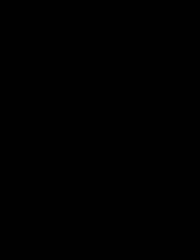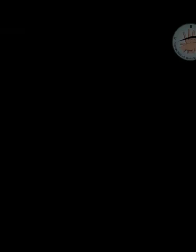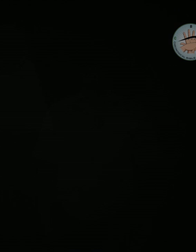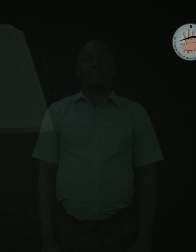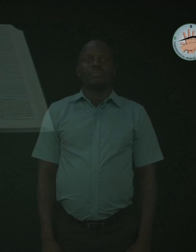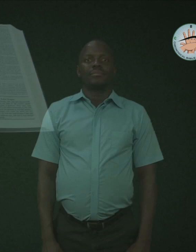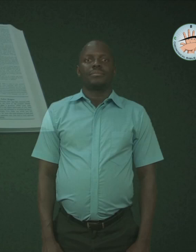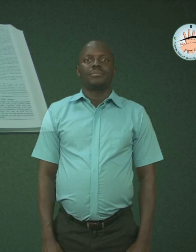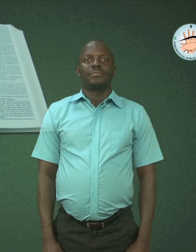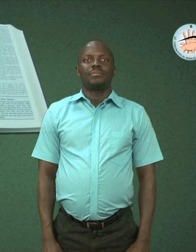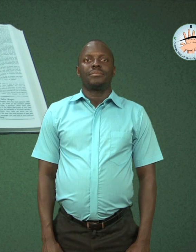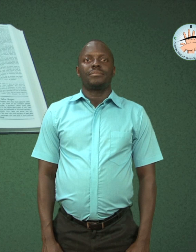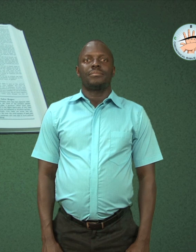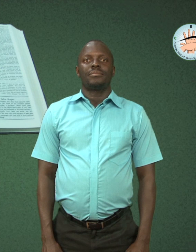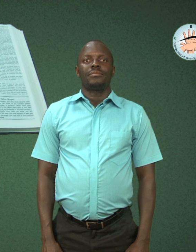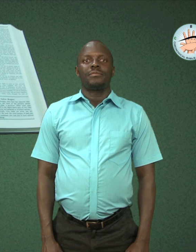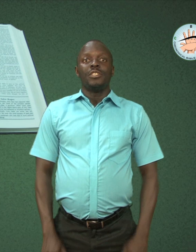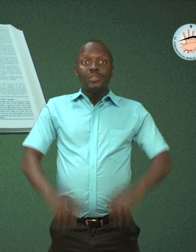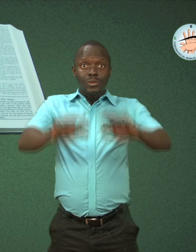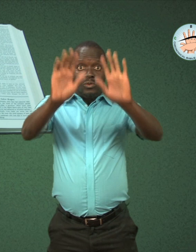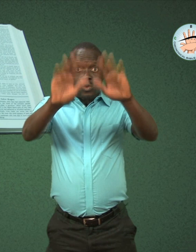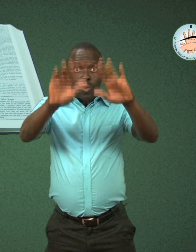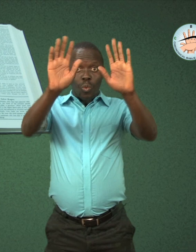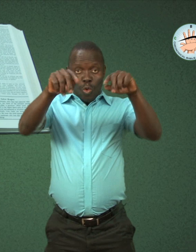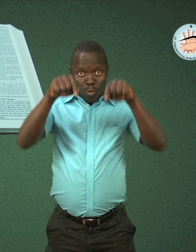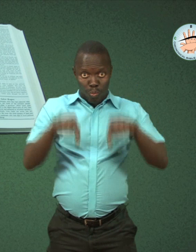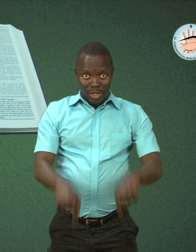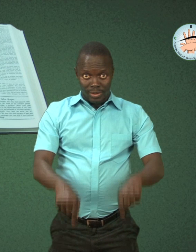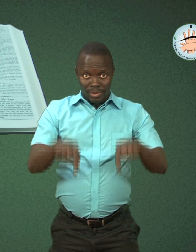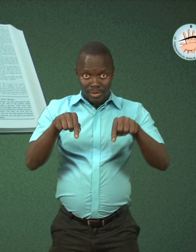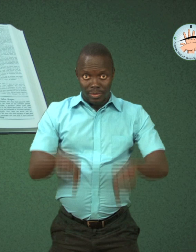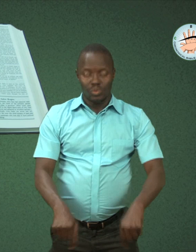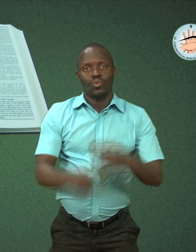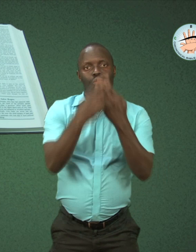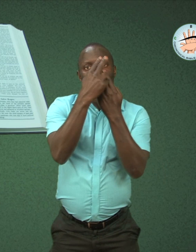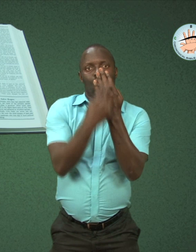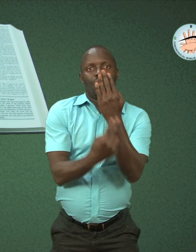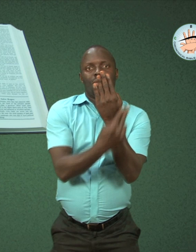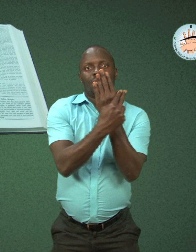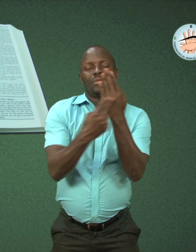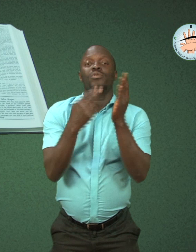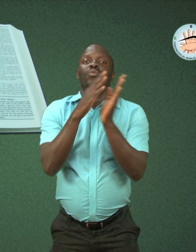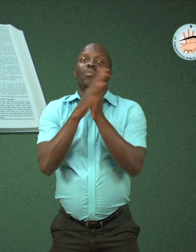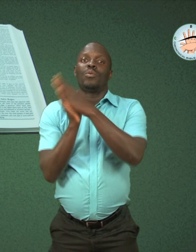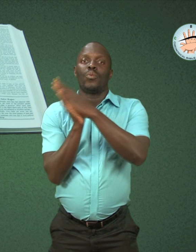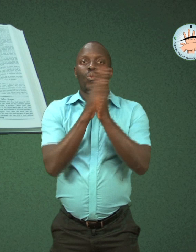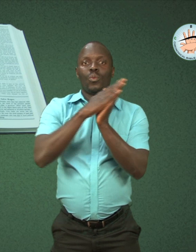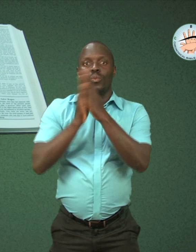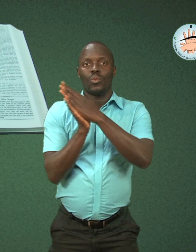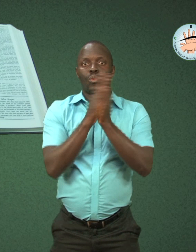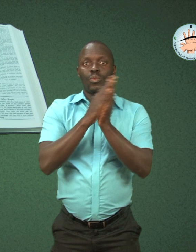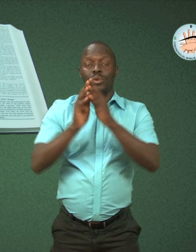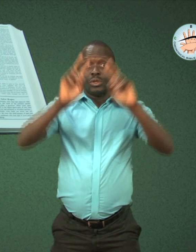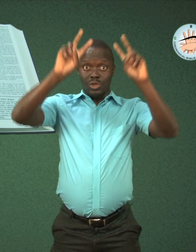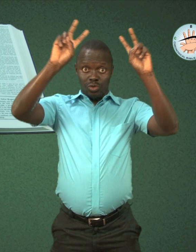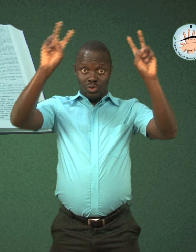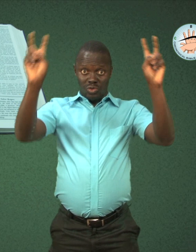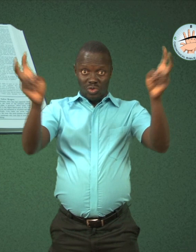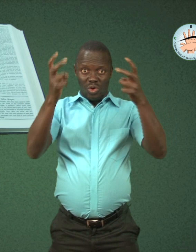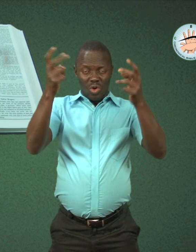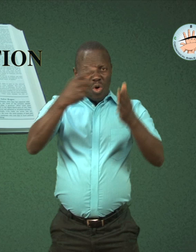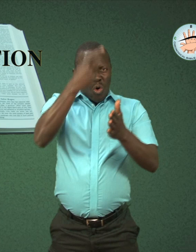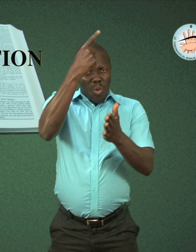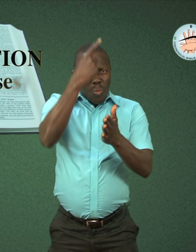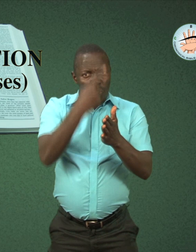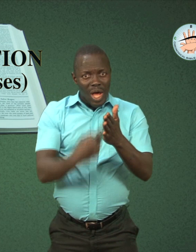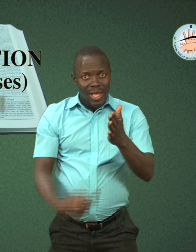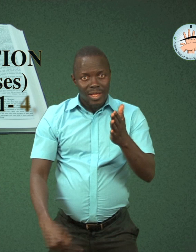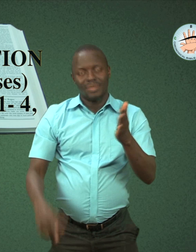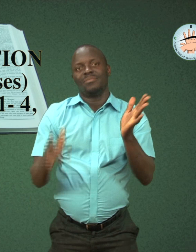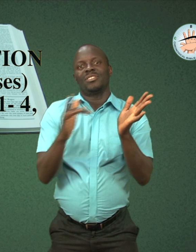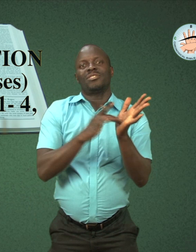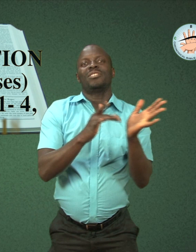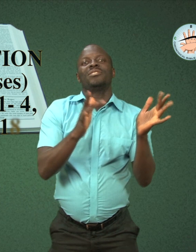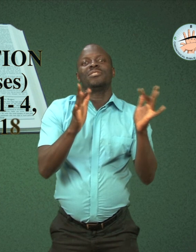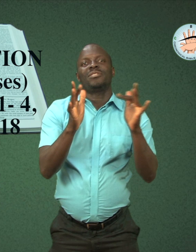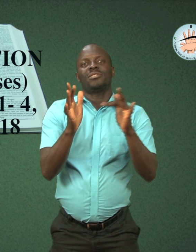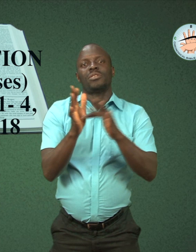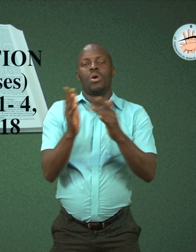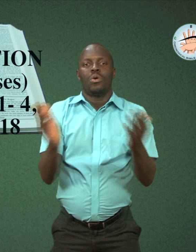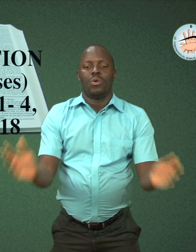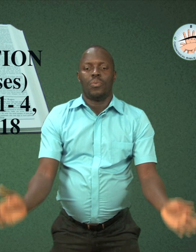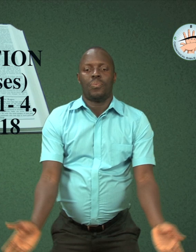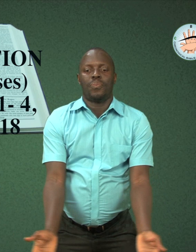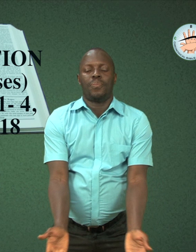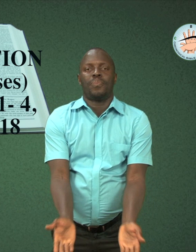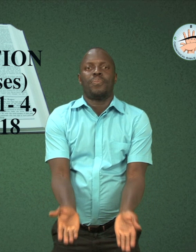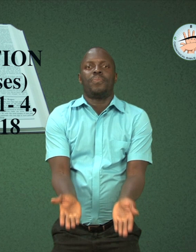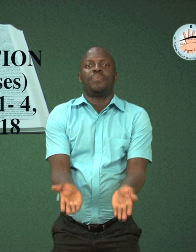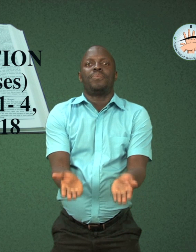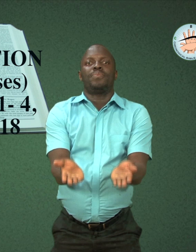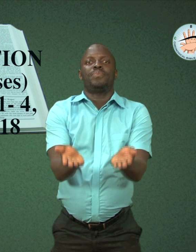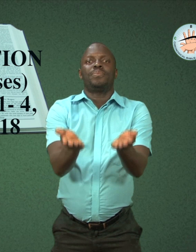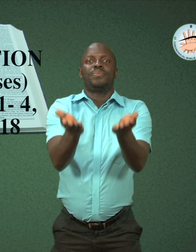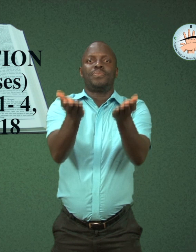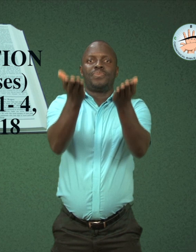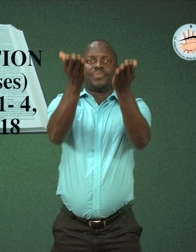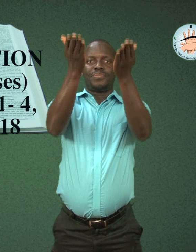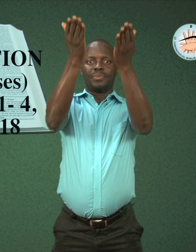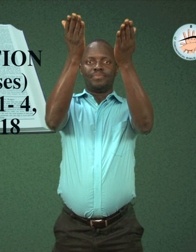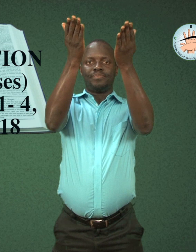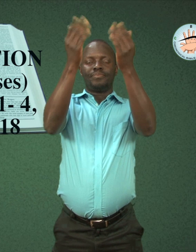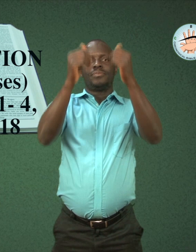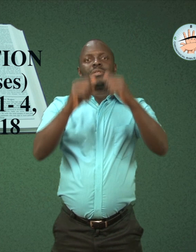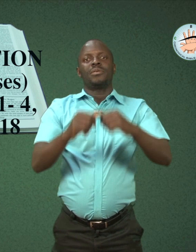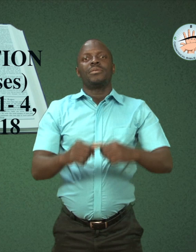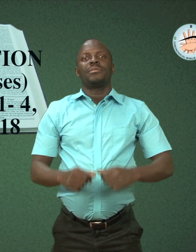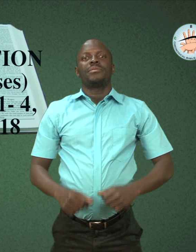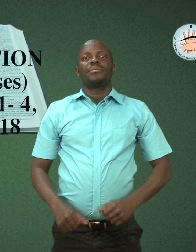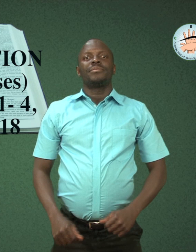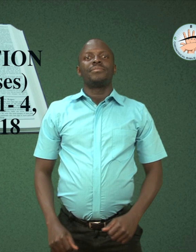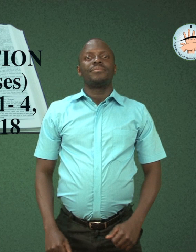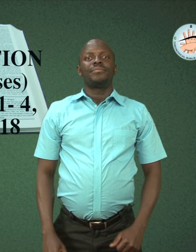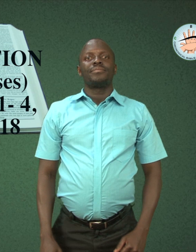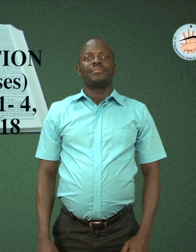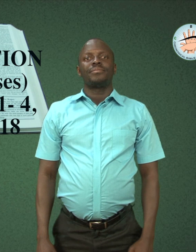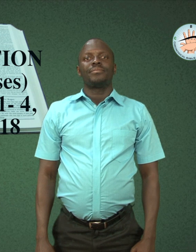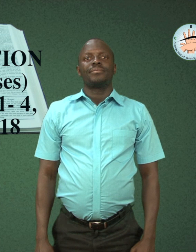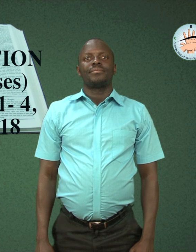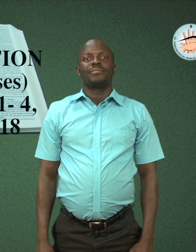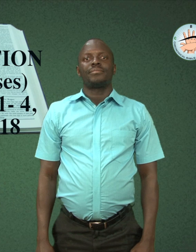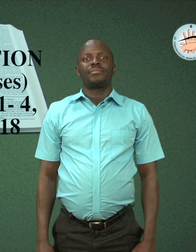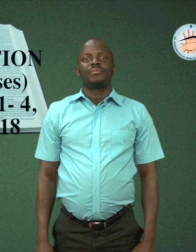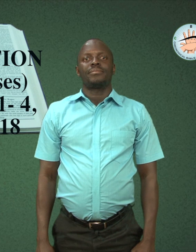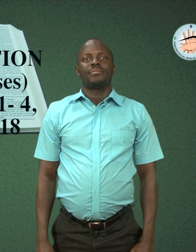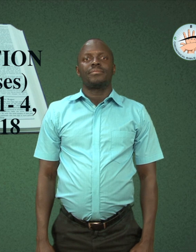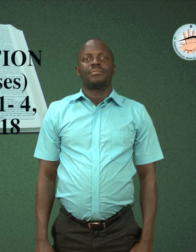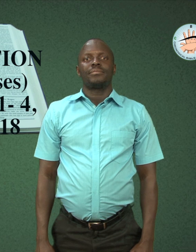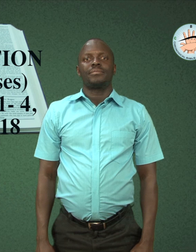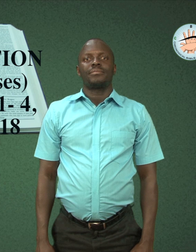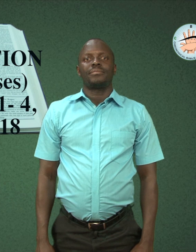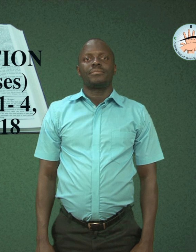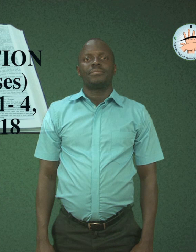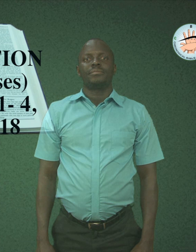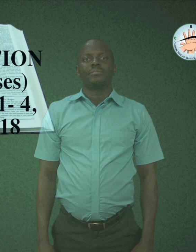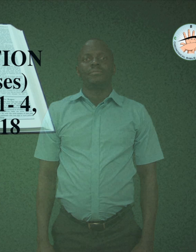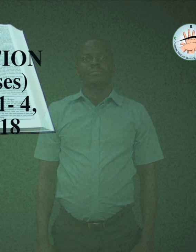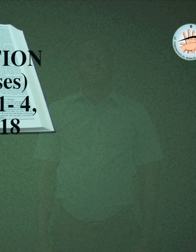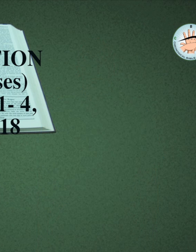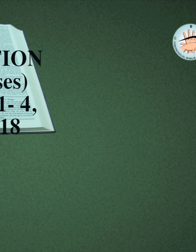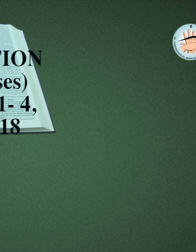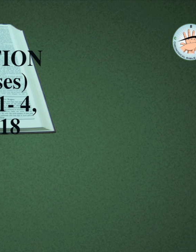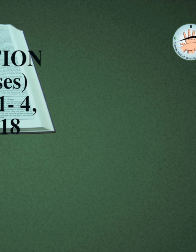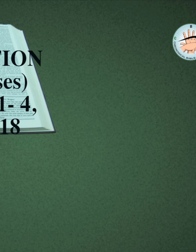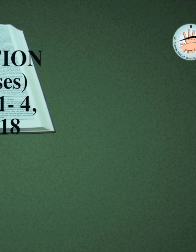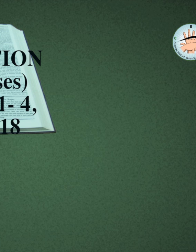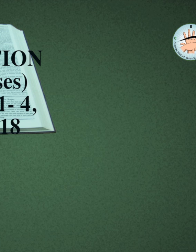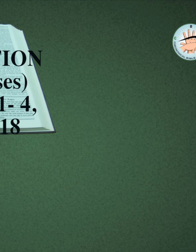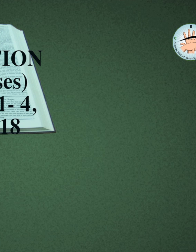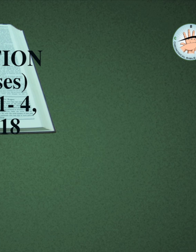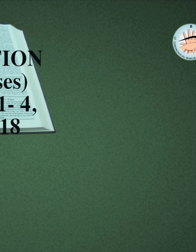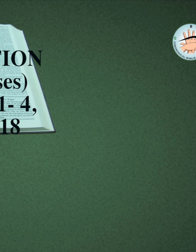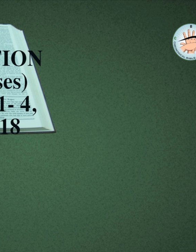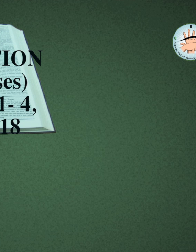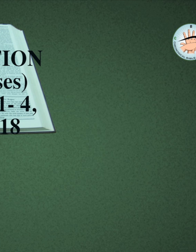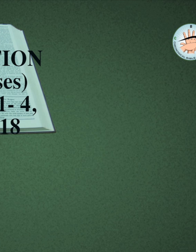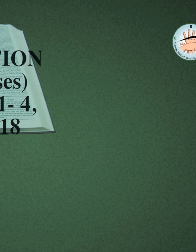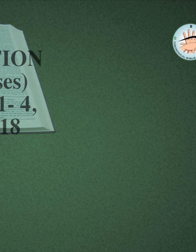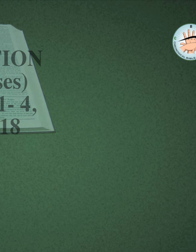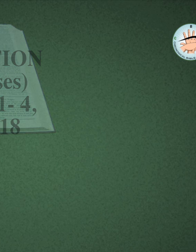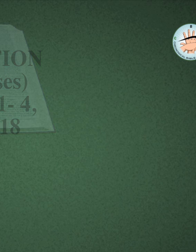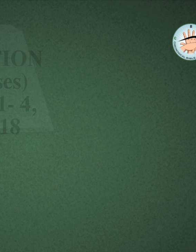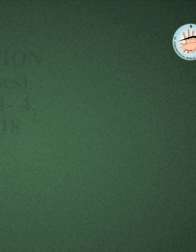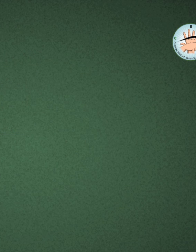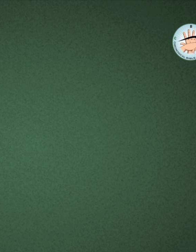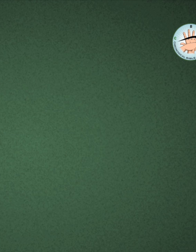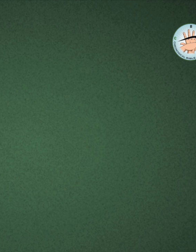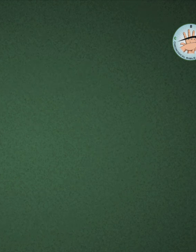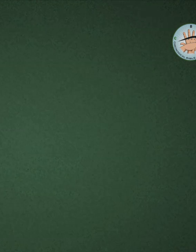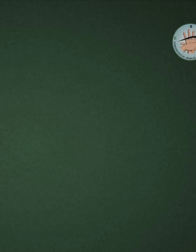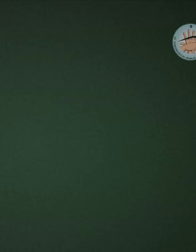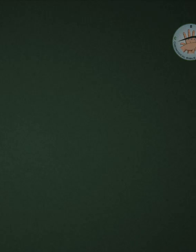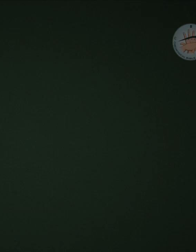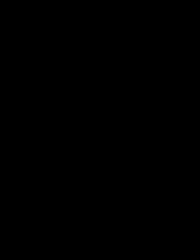Jesus' resurrection